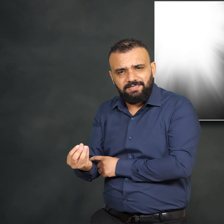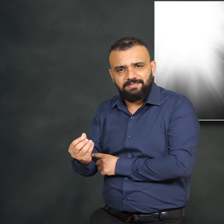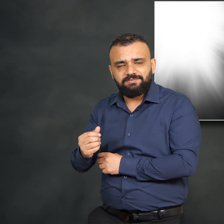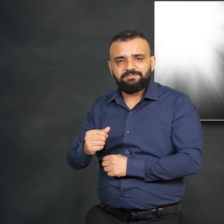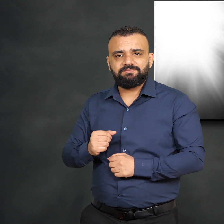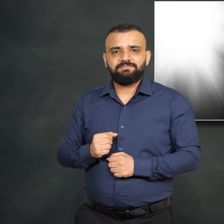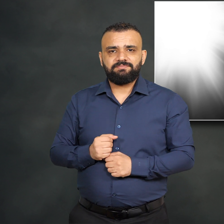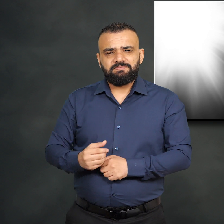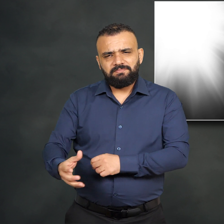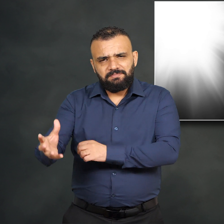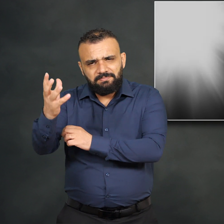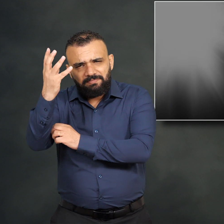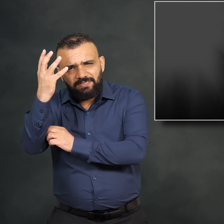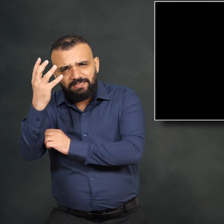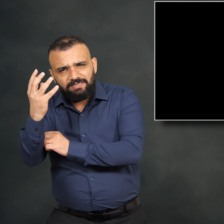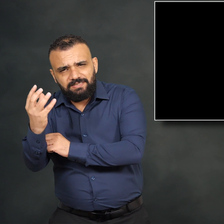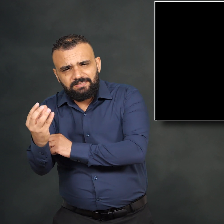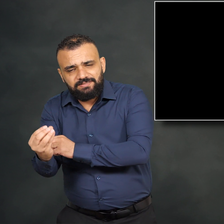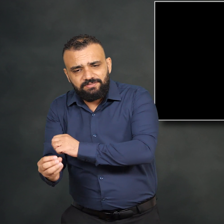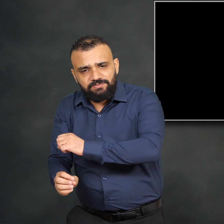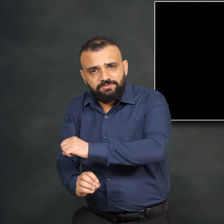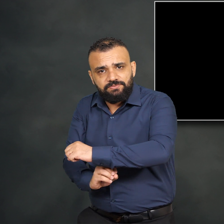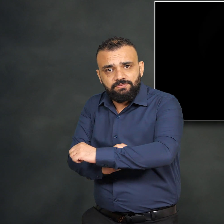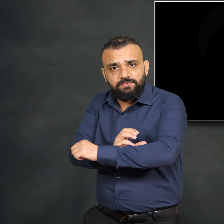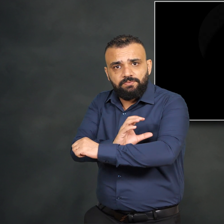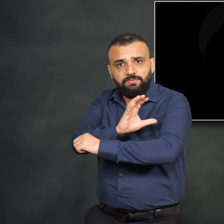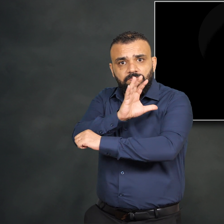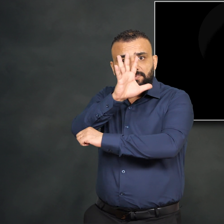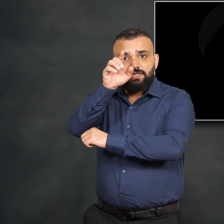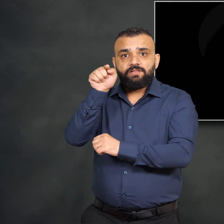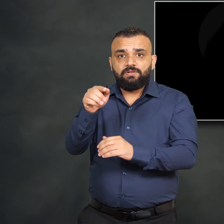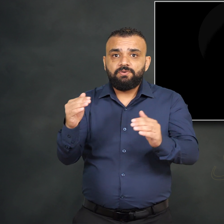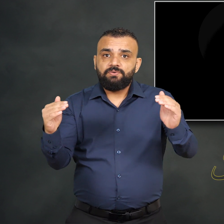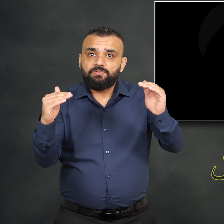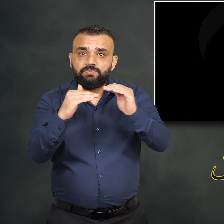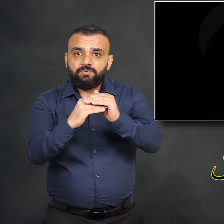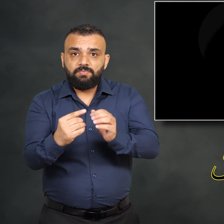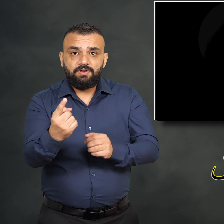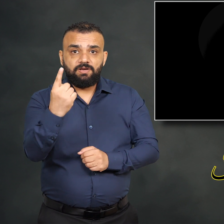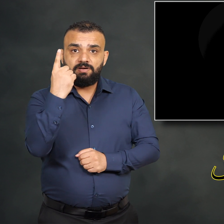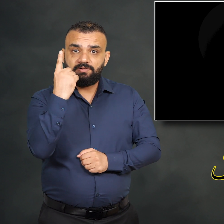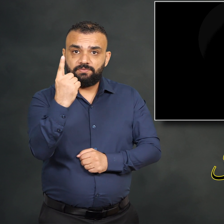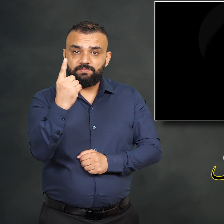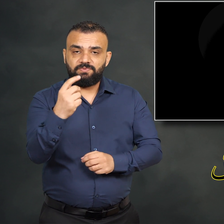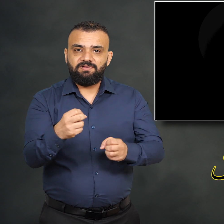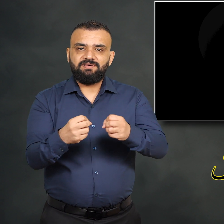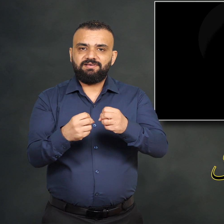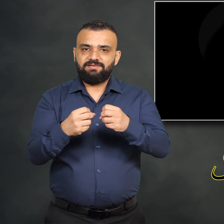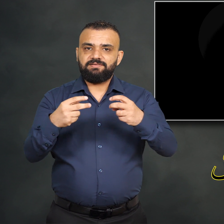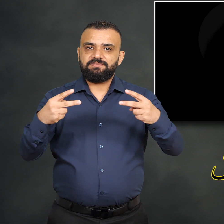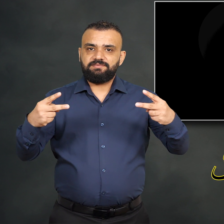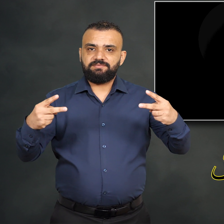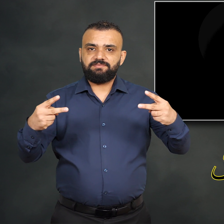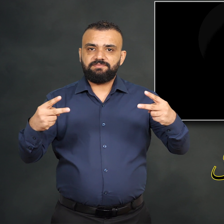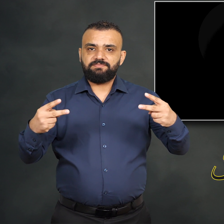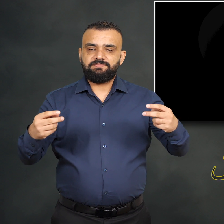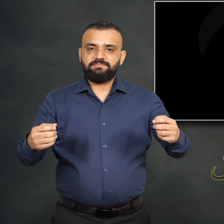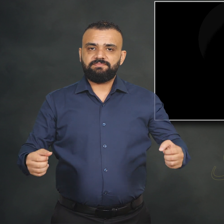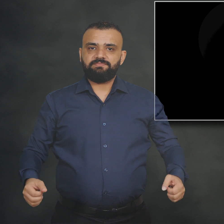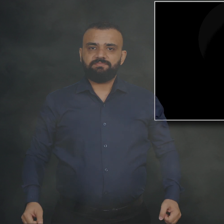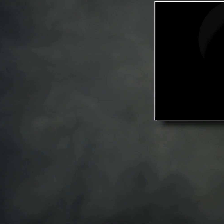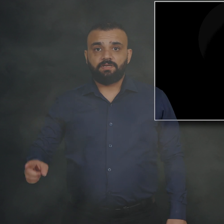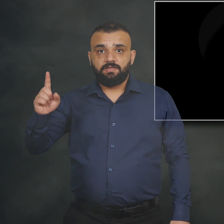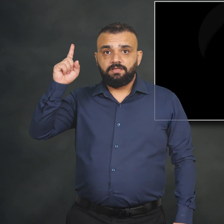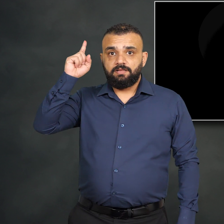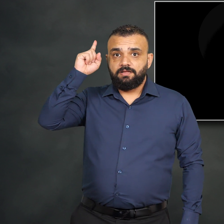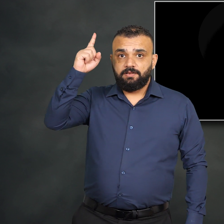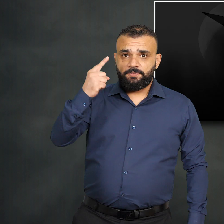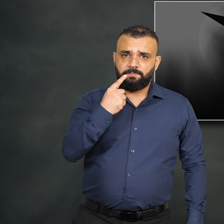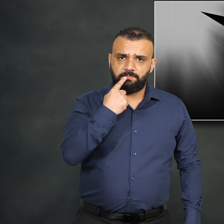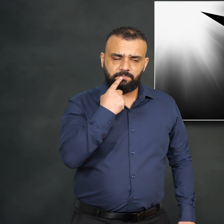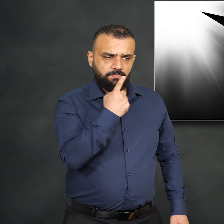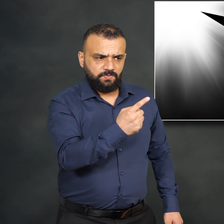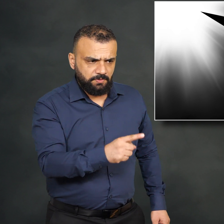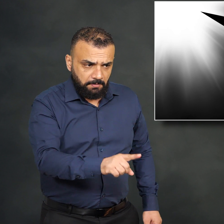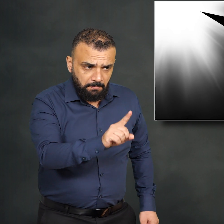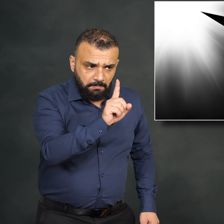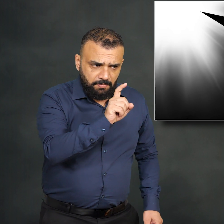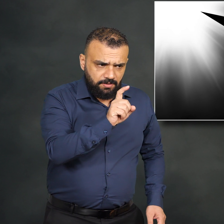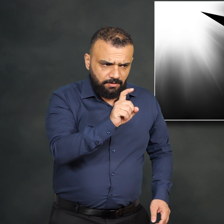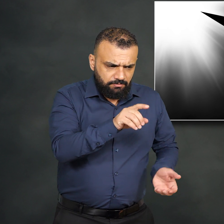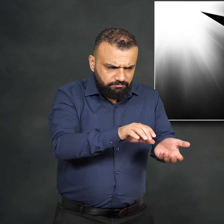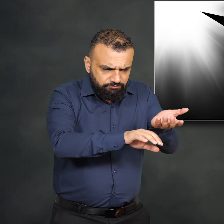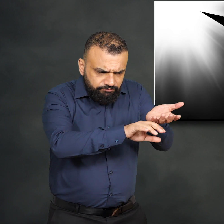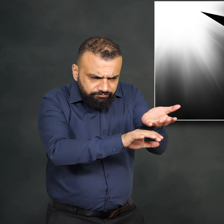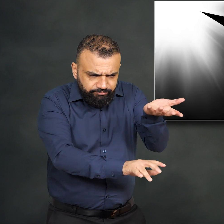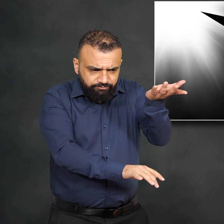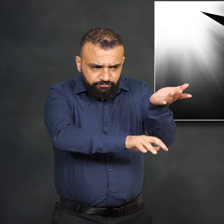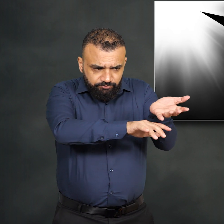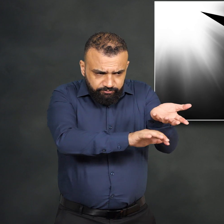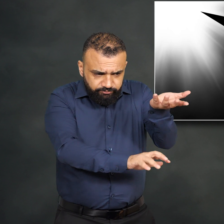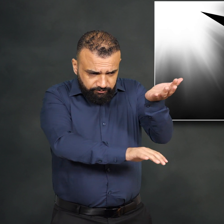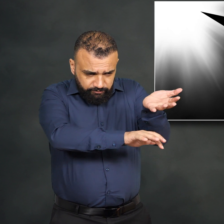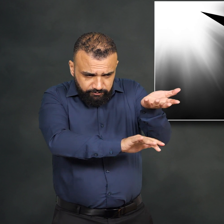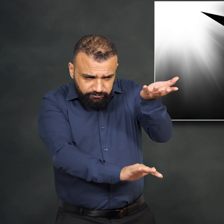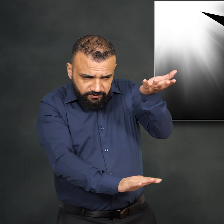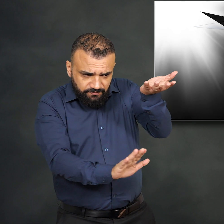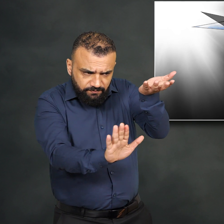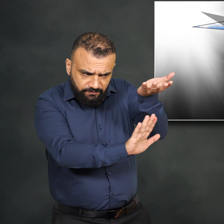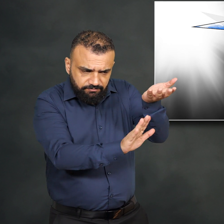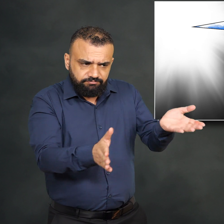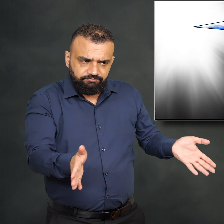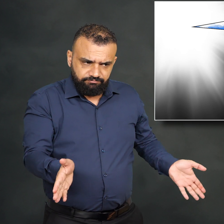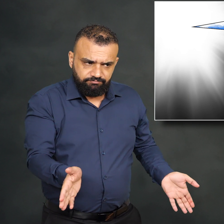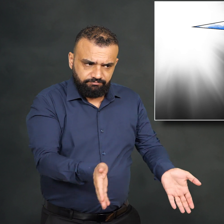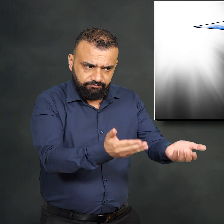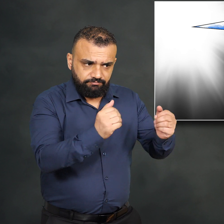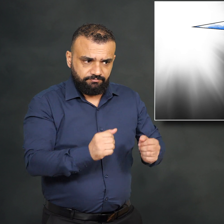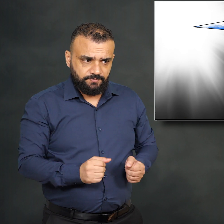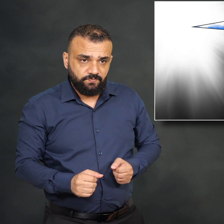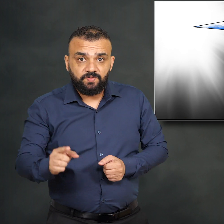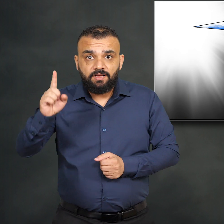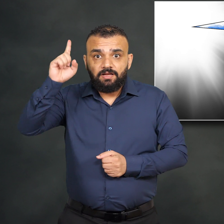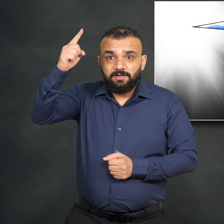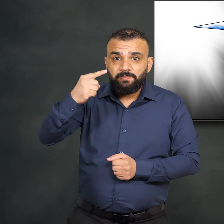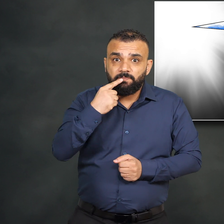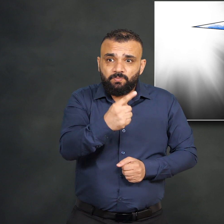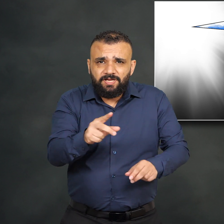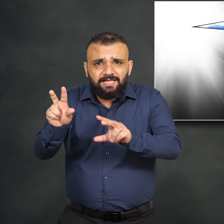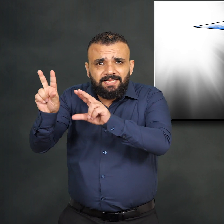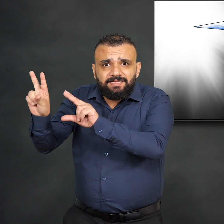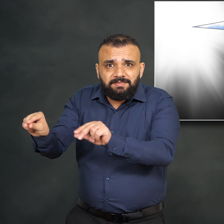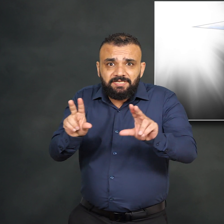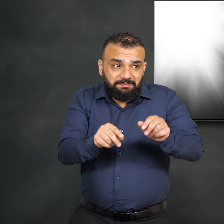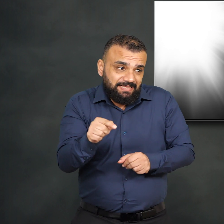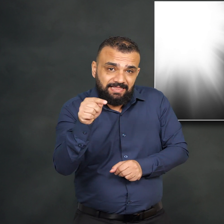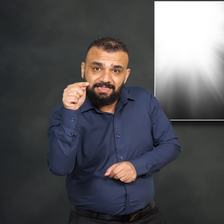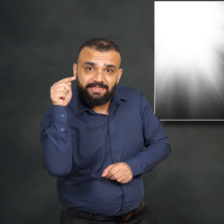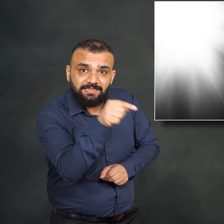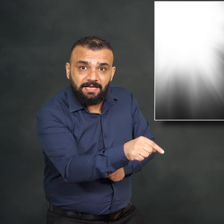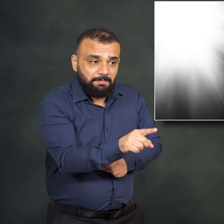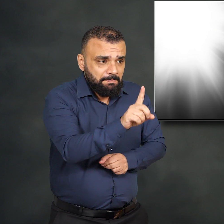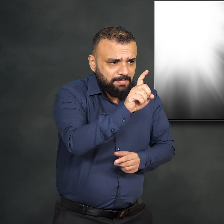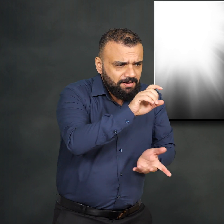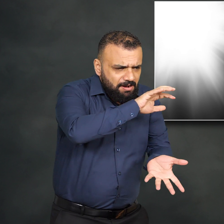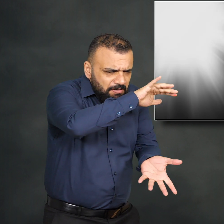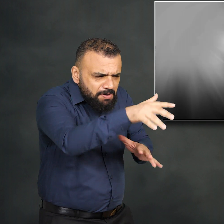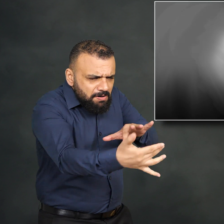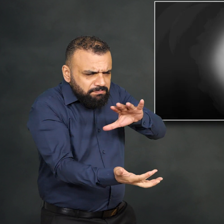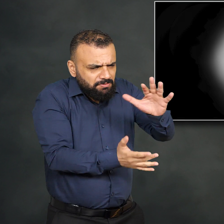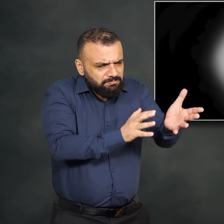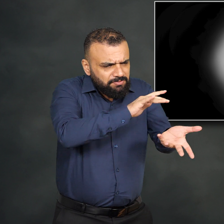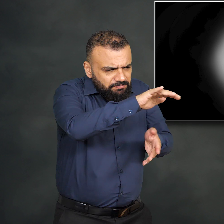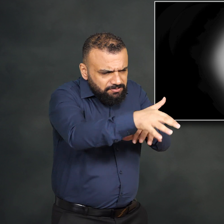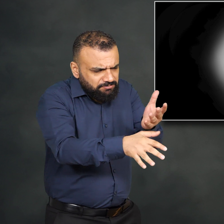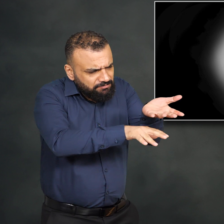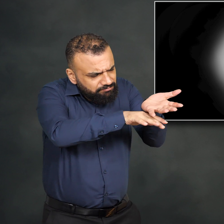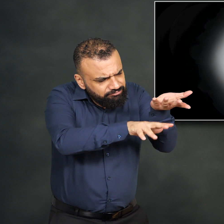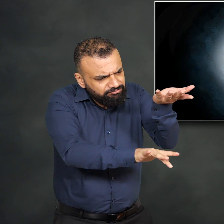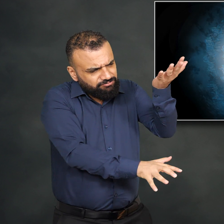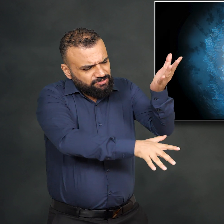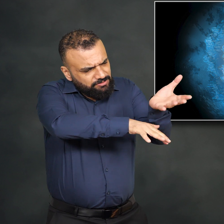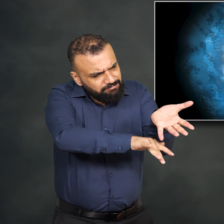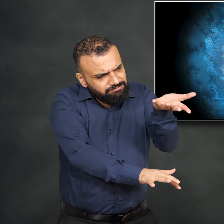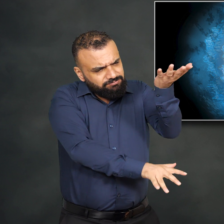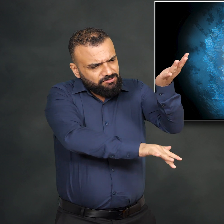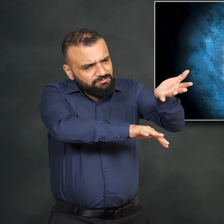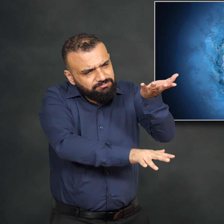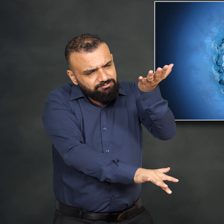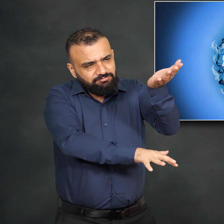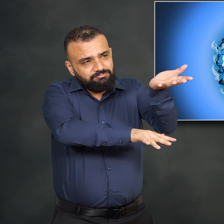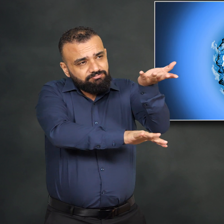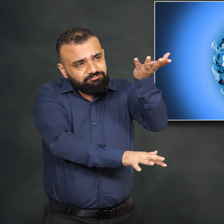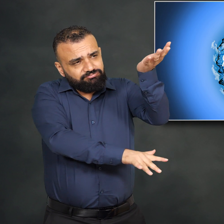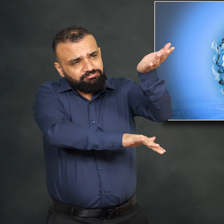And there was evening, and there was morning—the first day. And God said, “Let there be an expanse between the waters, to separate the waters from the waters.”